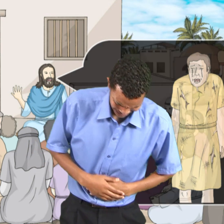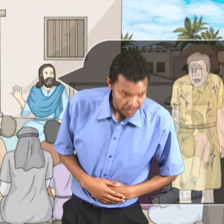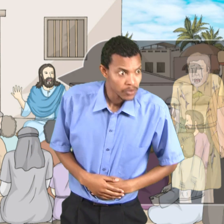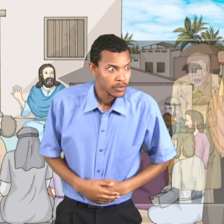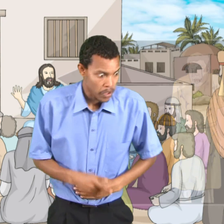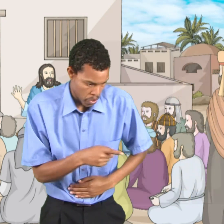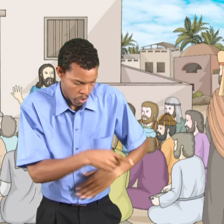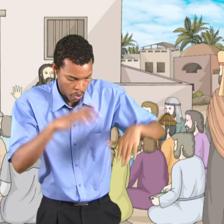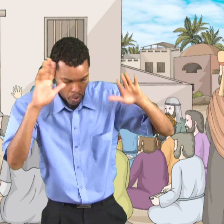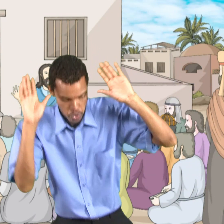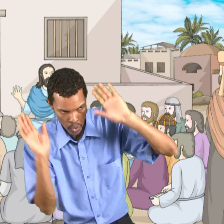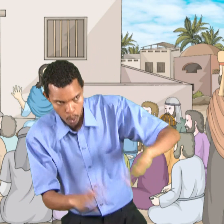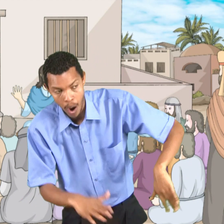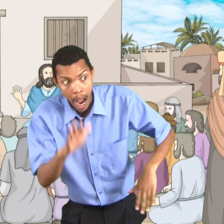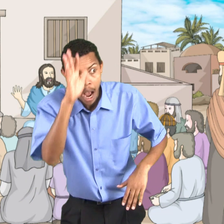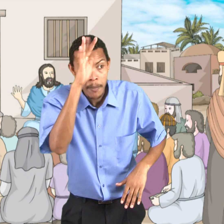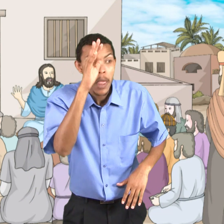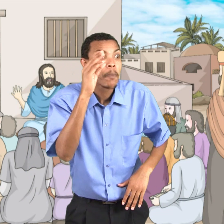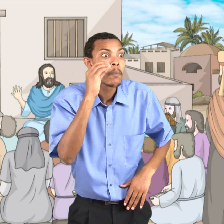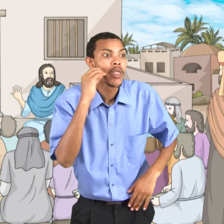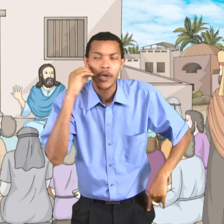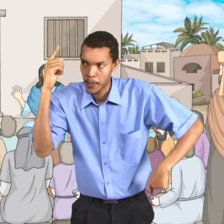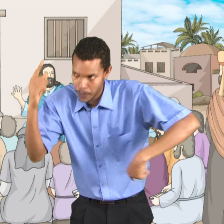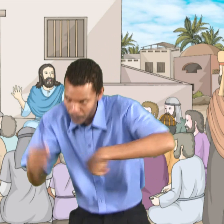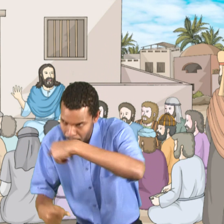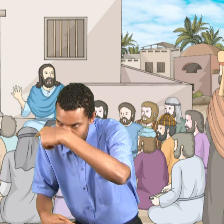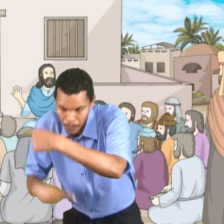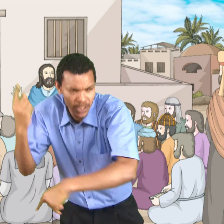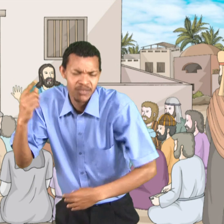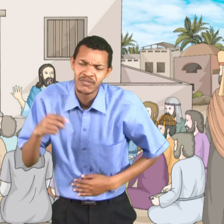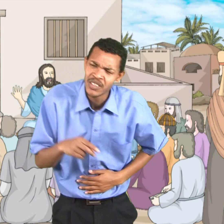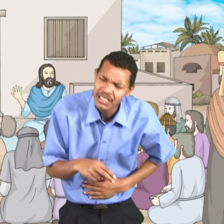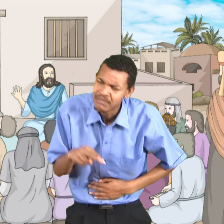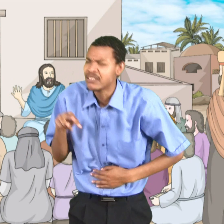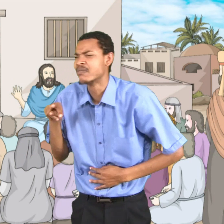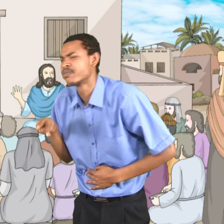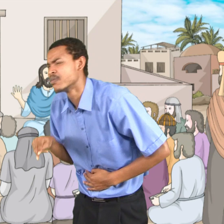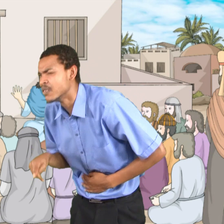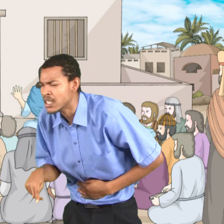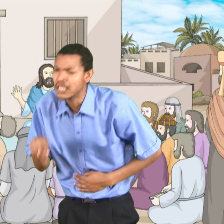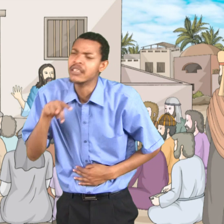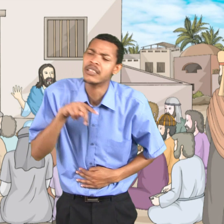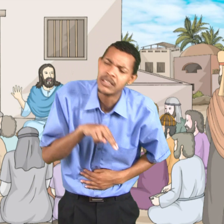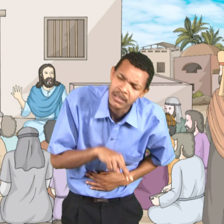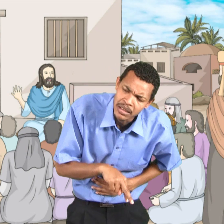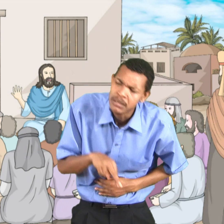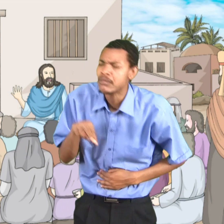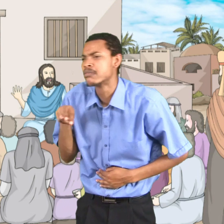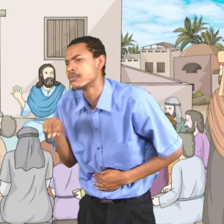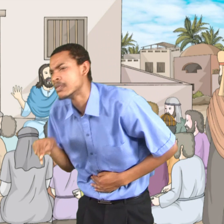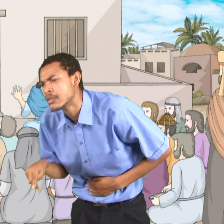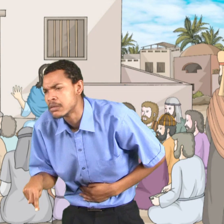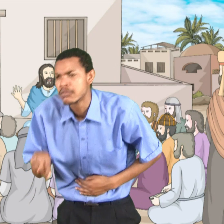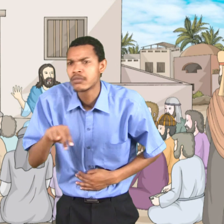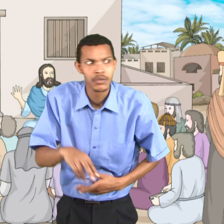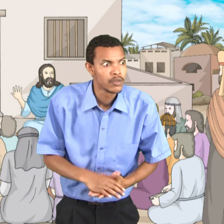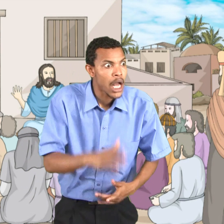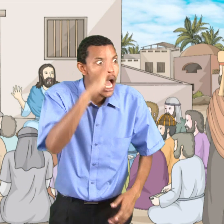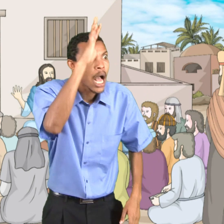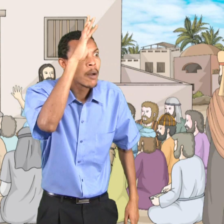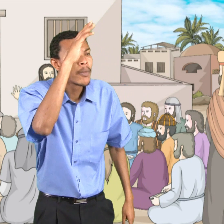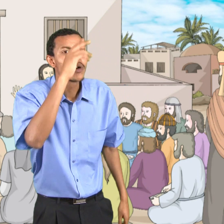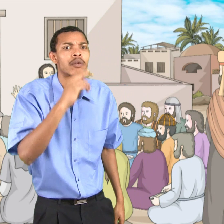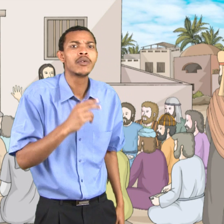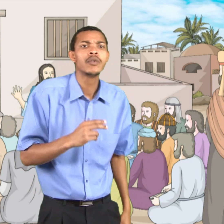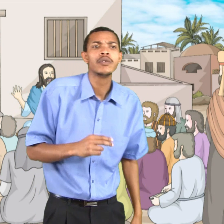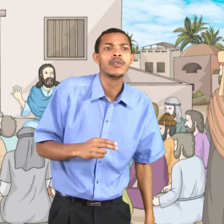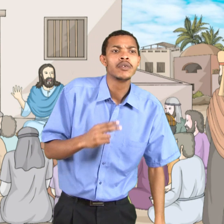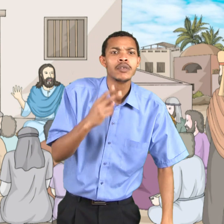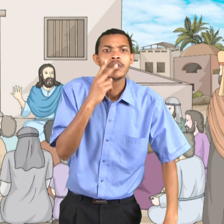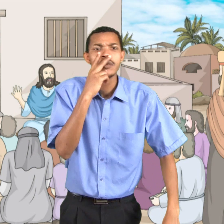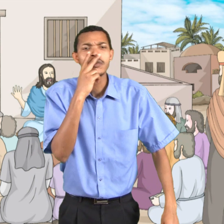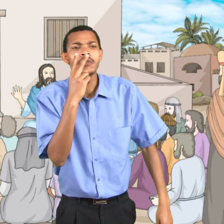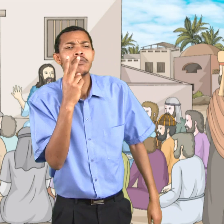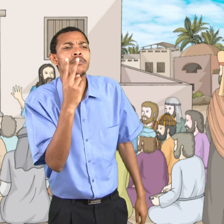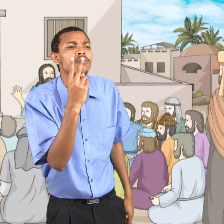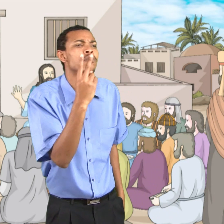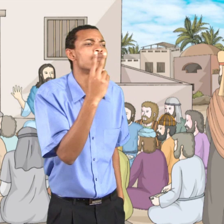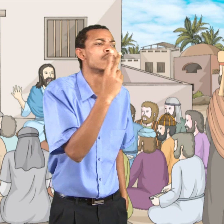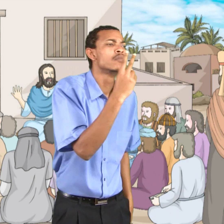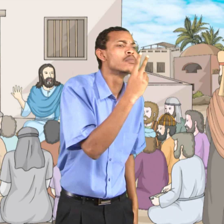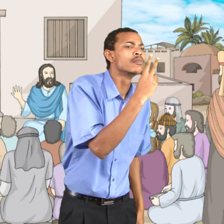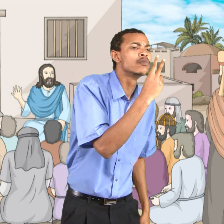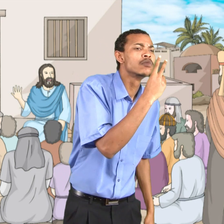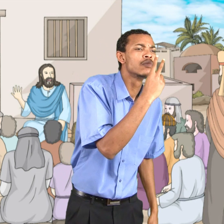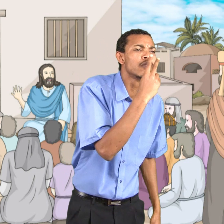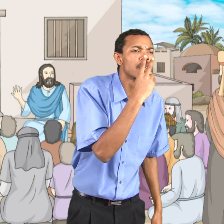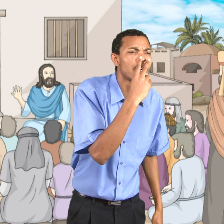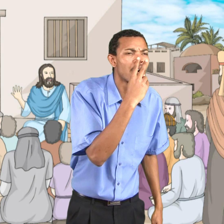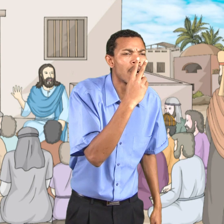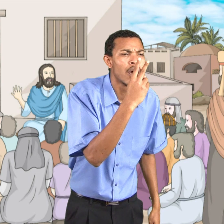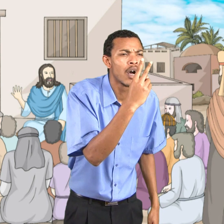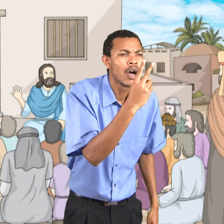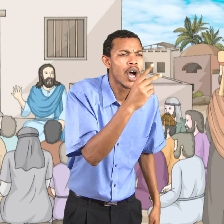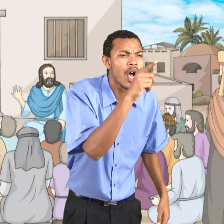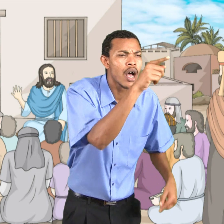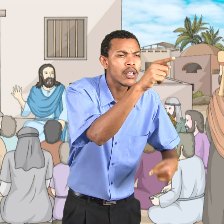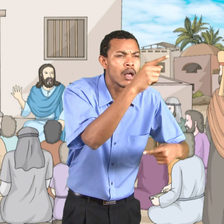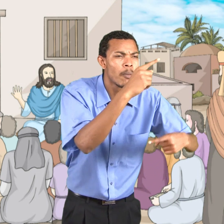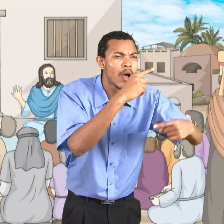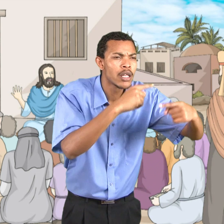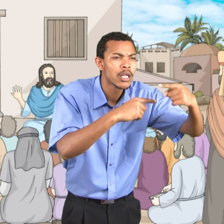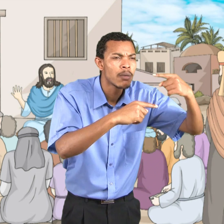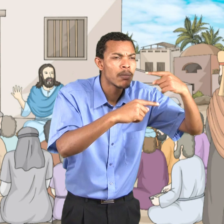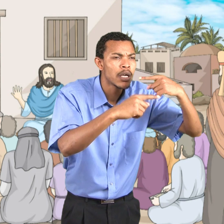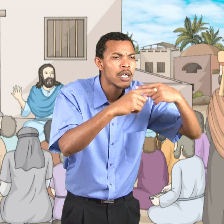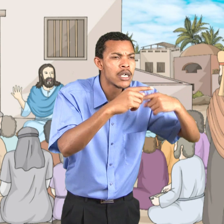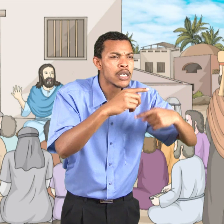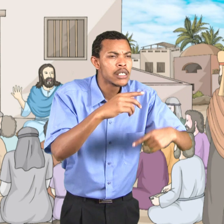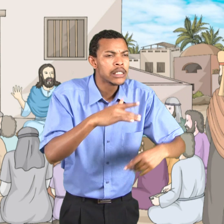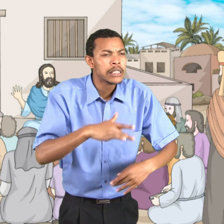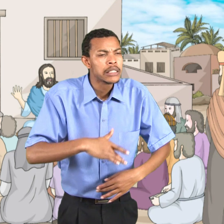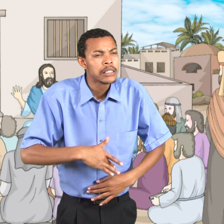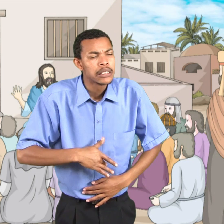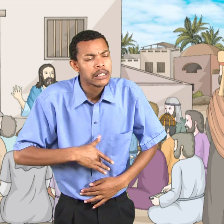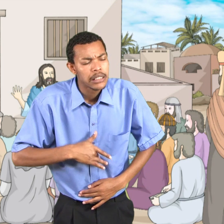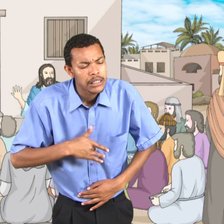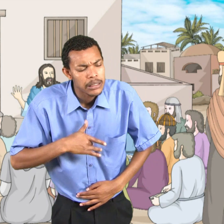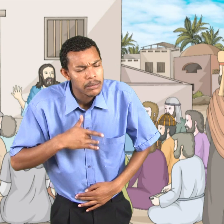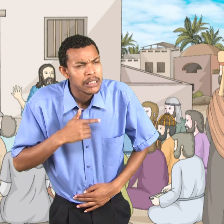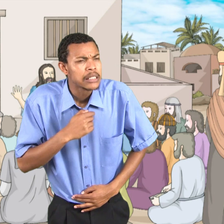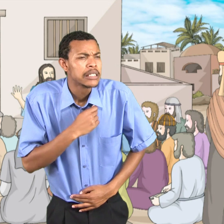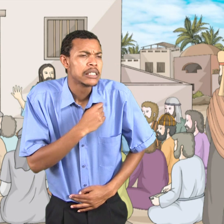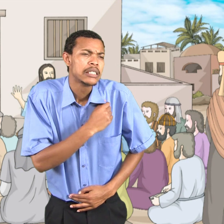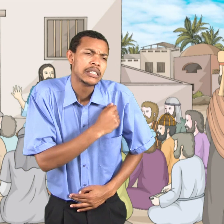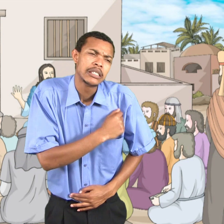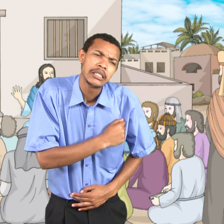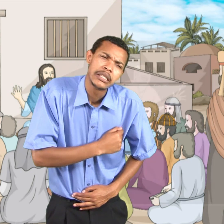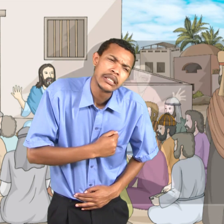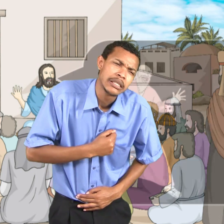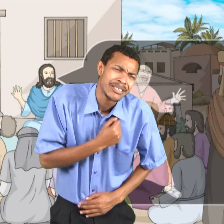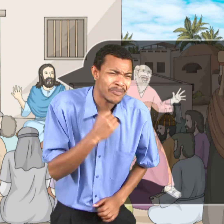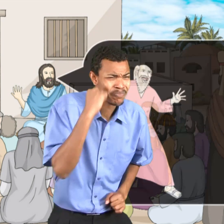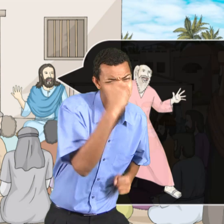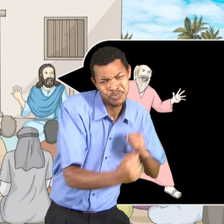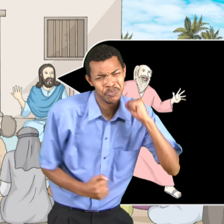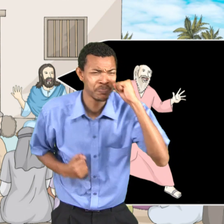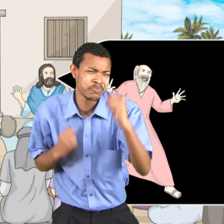Make me like one of your hired servants.”’ So he got up and went to his father.